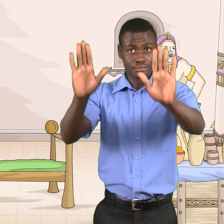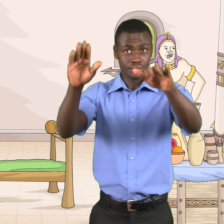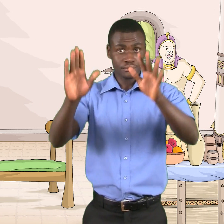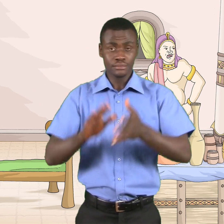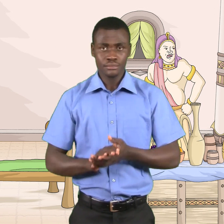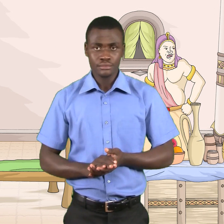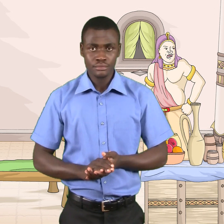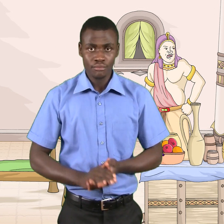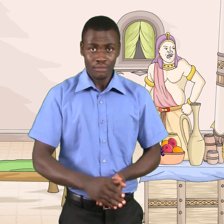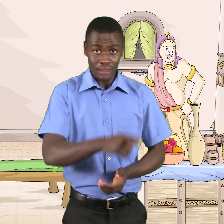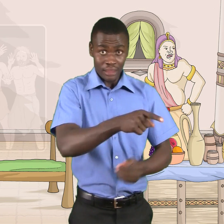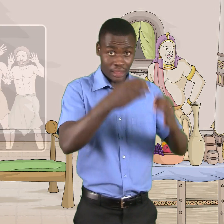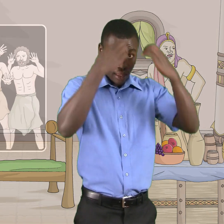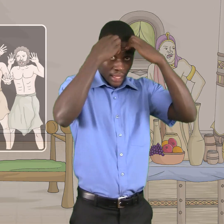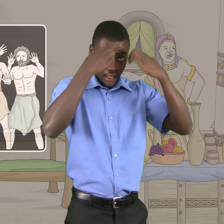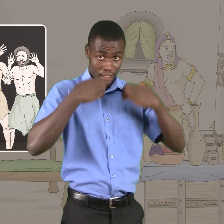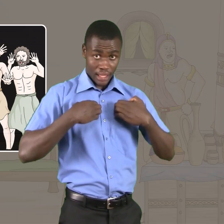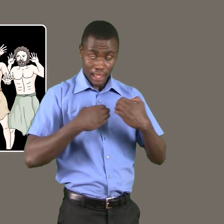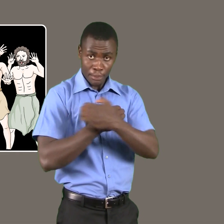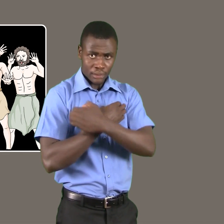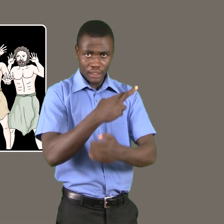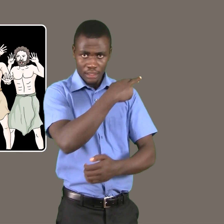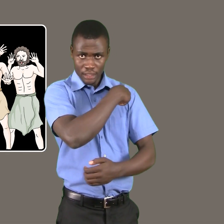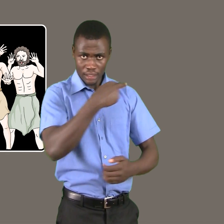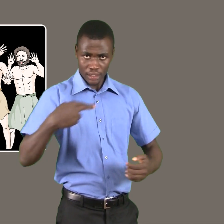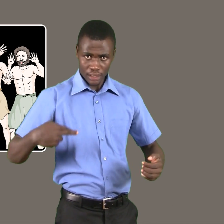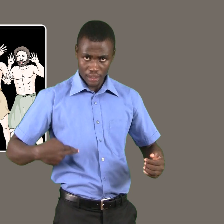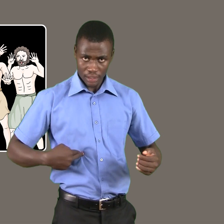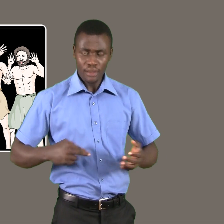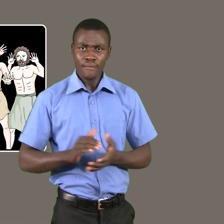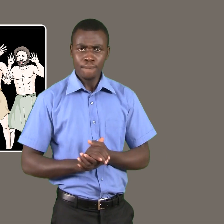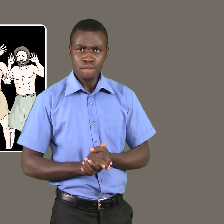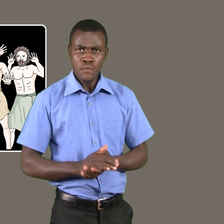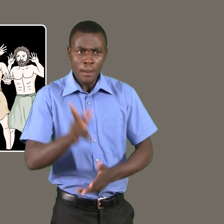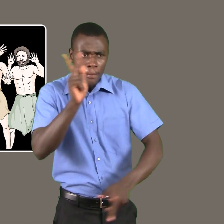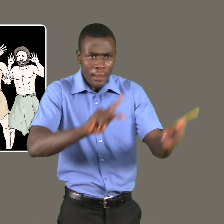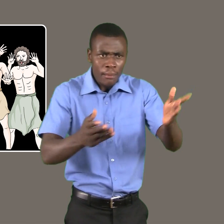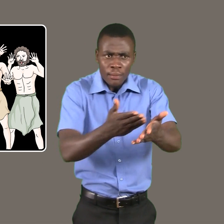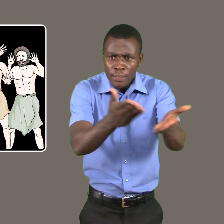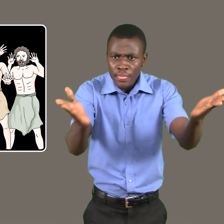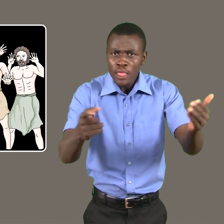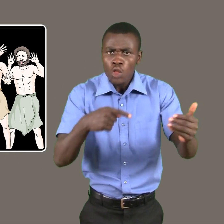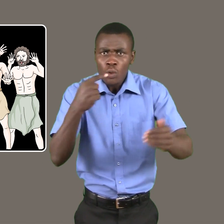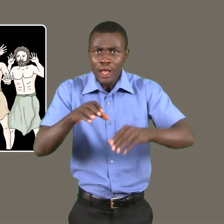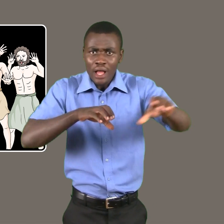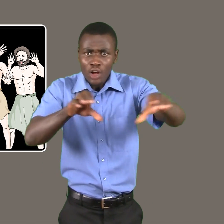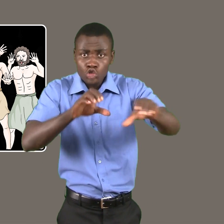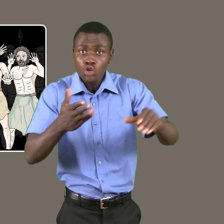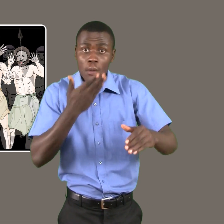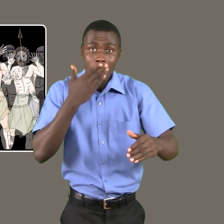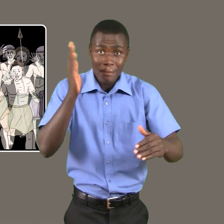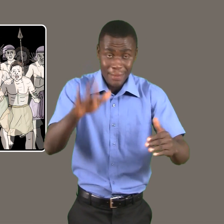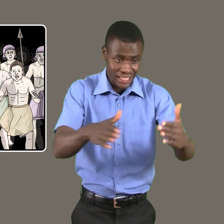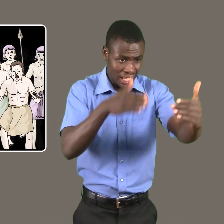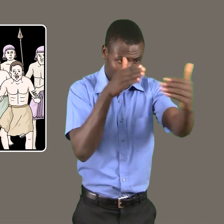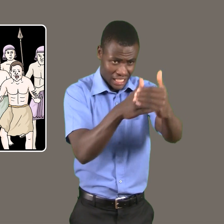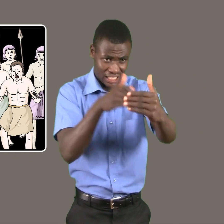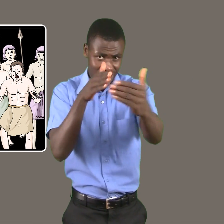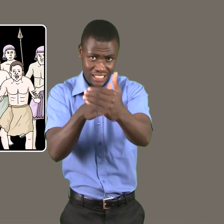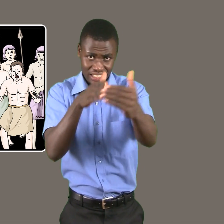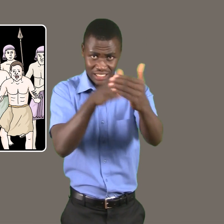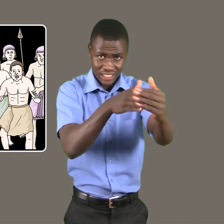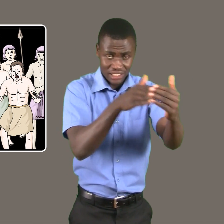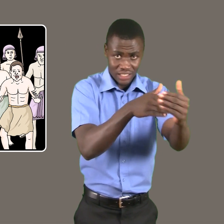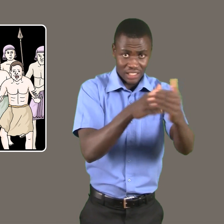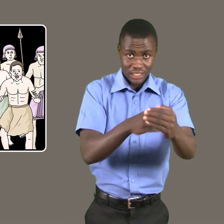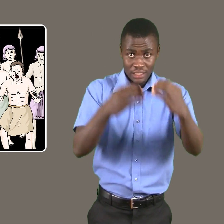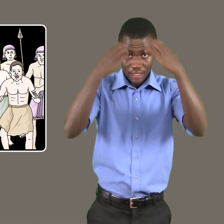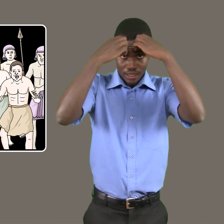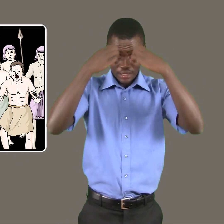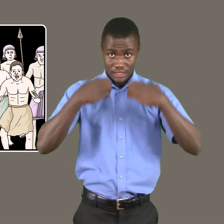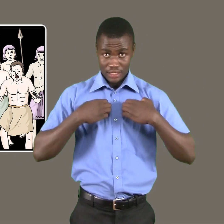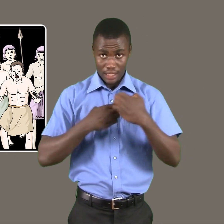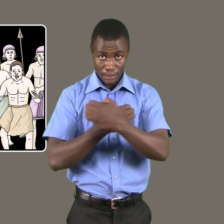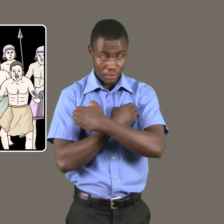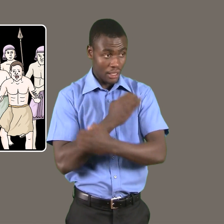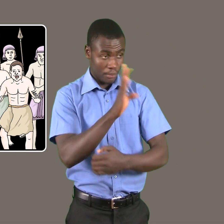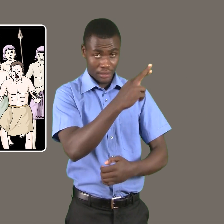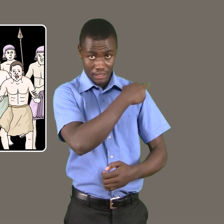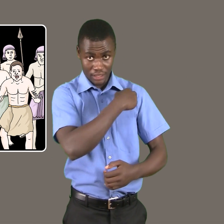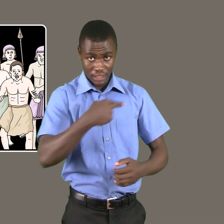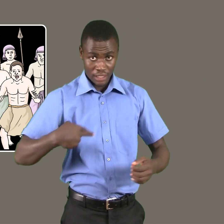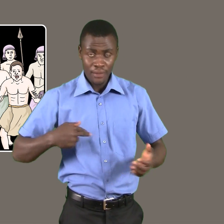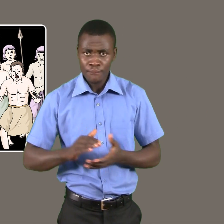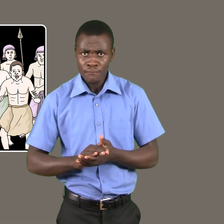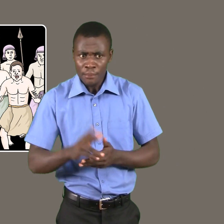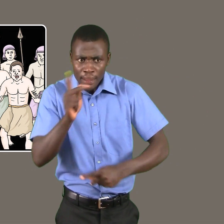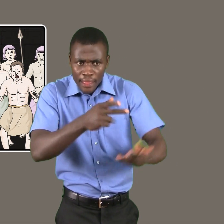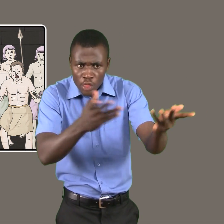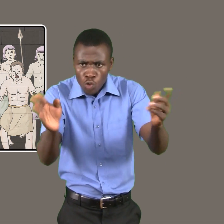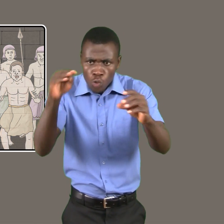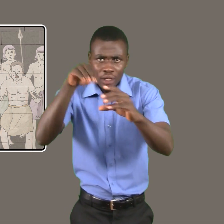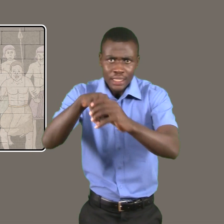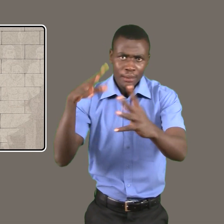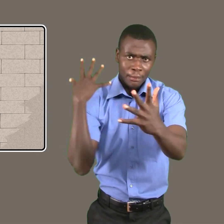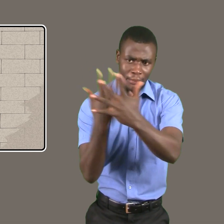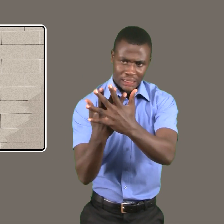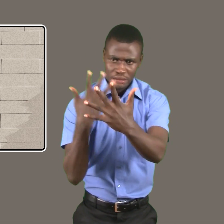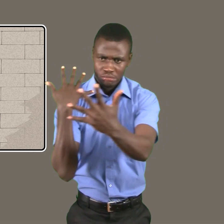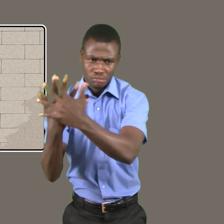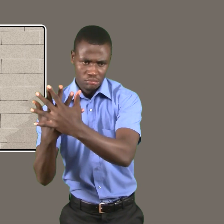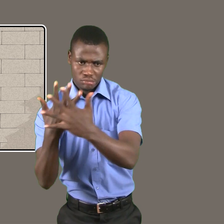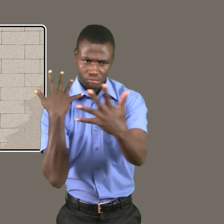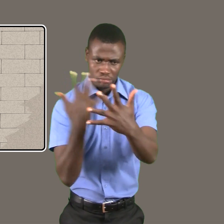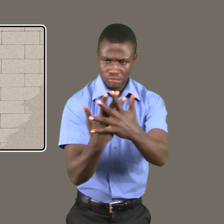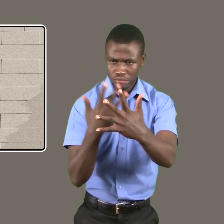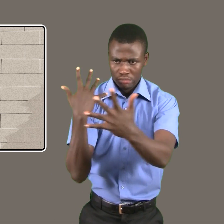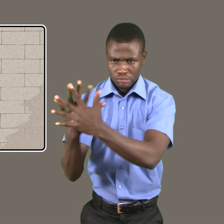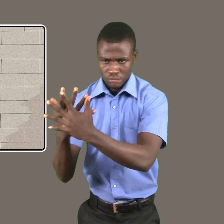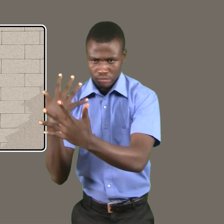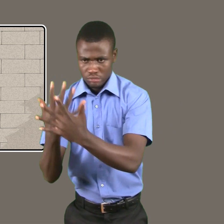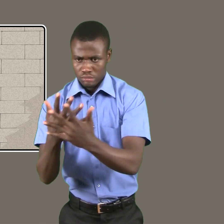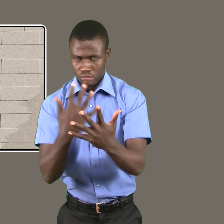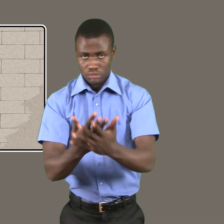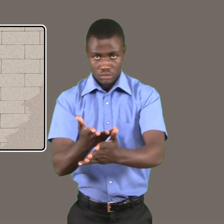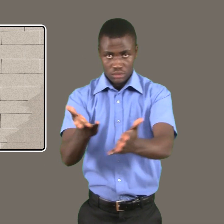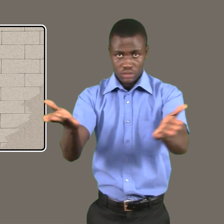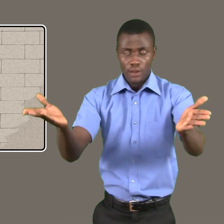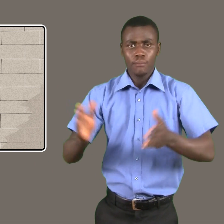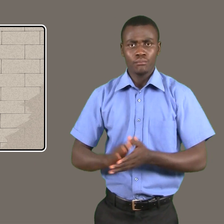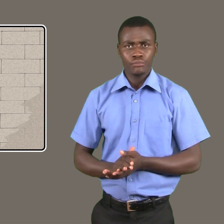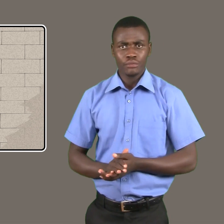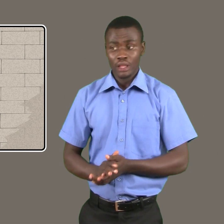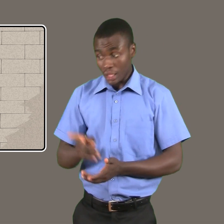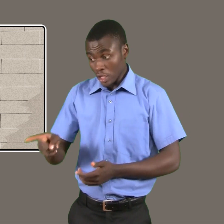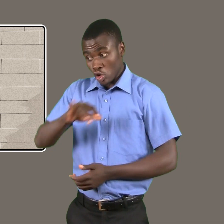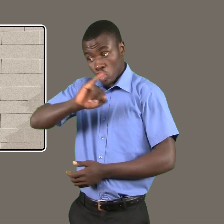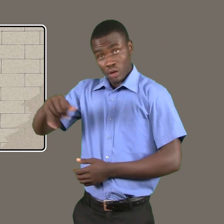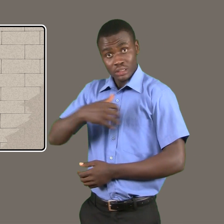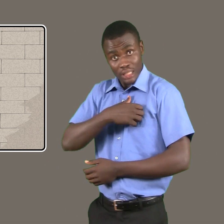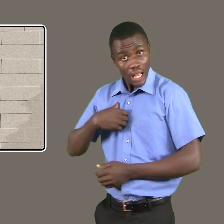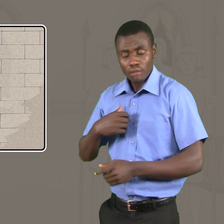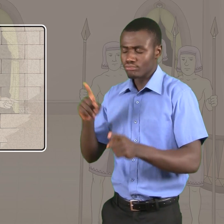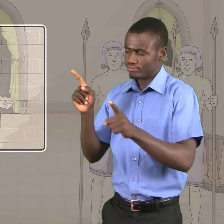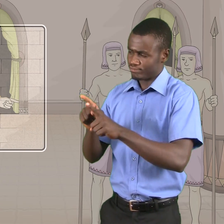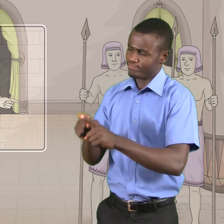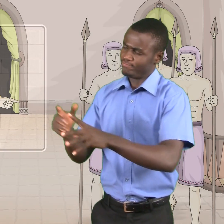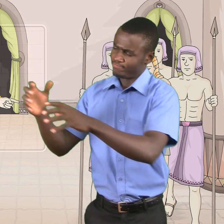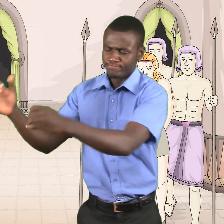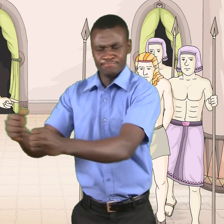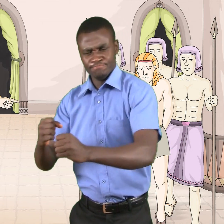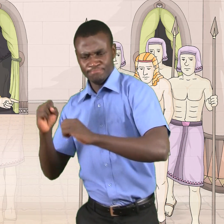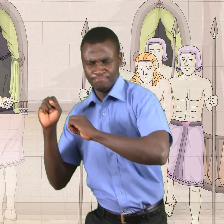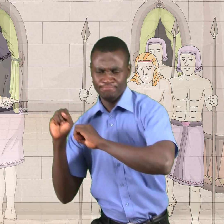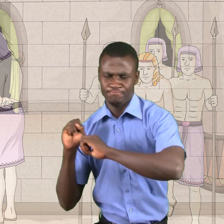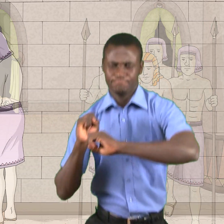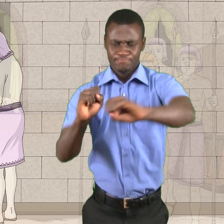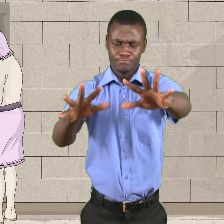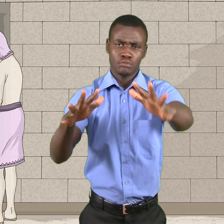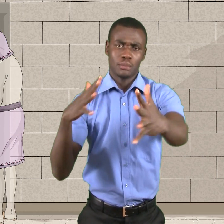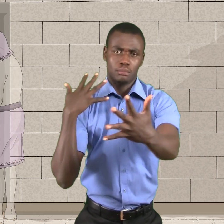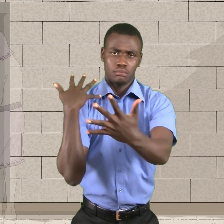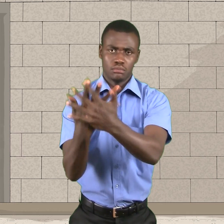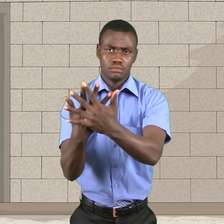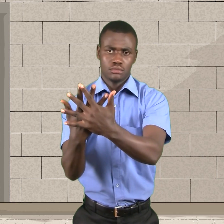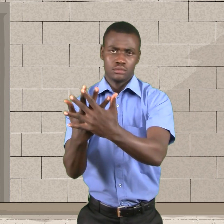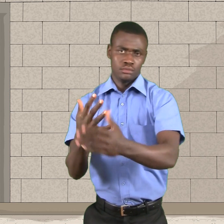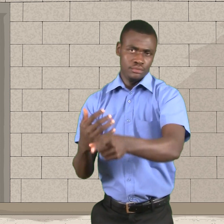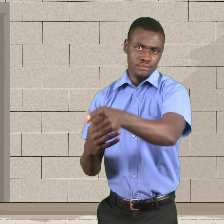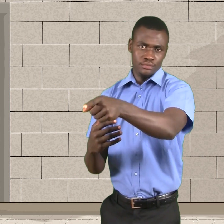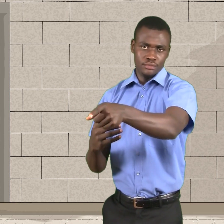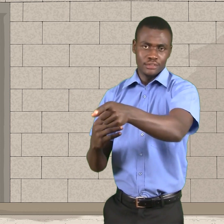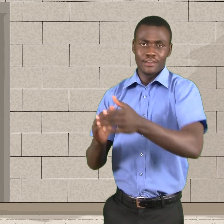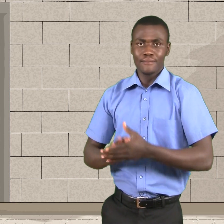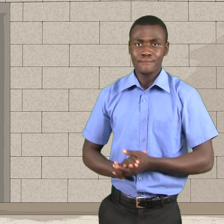So Joseph’s master took him and had him thrown into the prison where the king’s prisoners were confined.